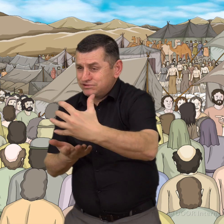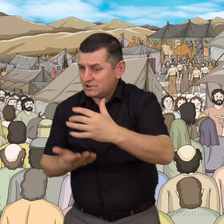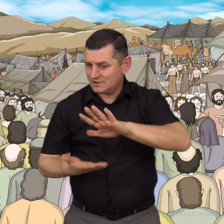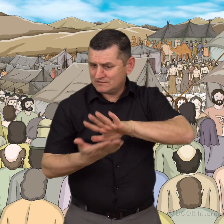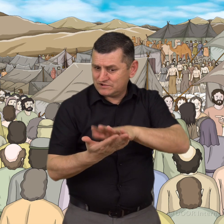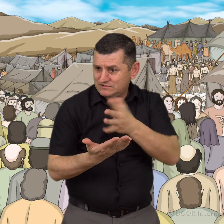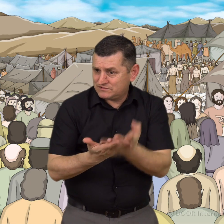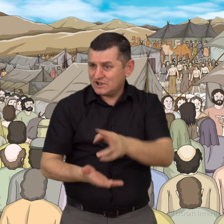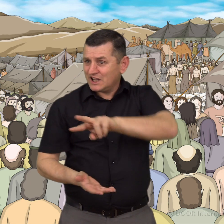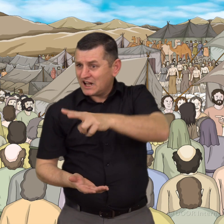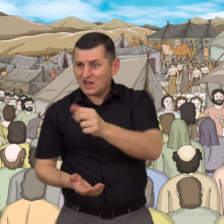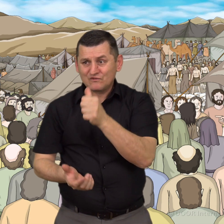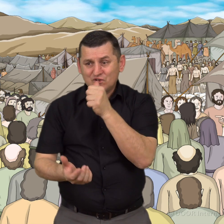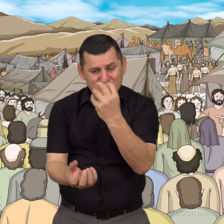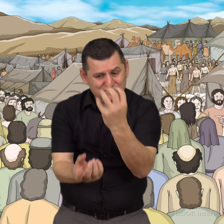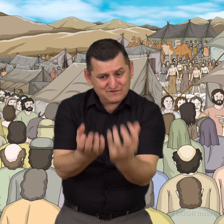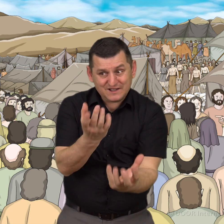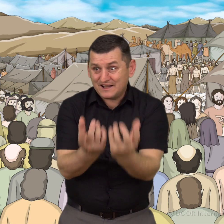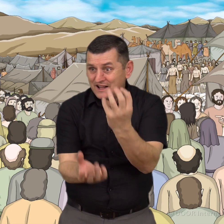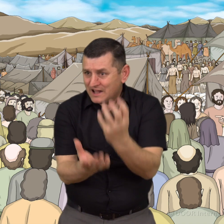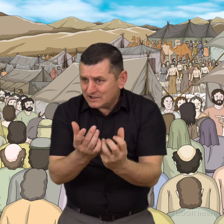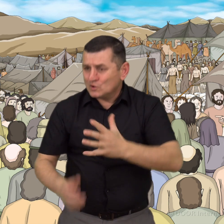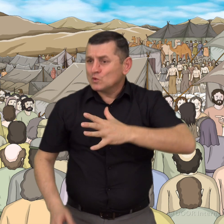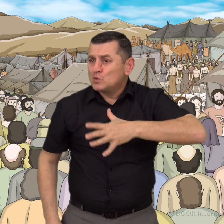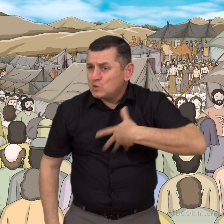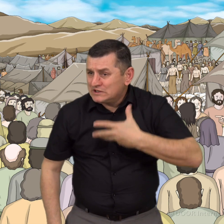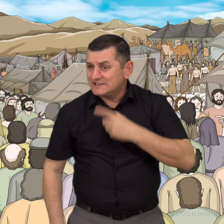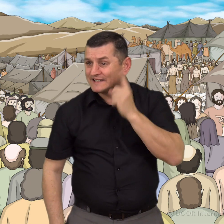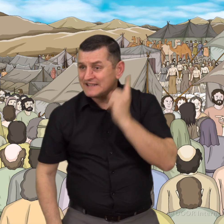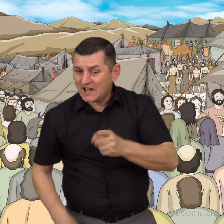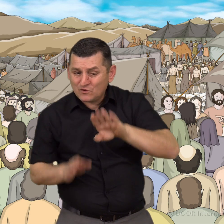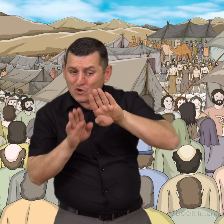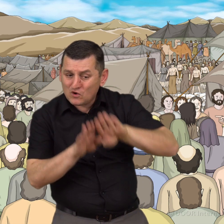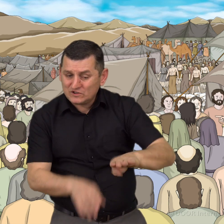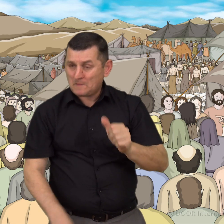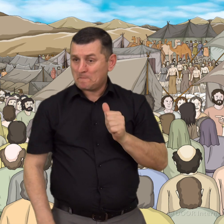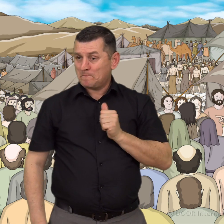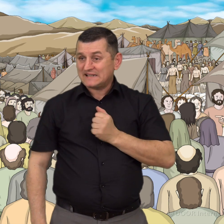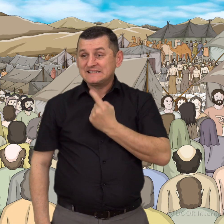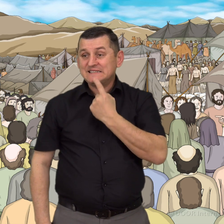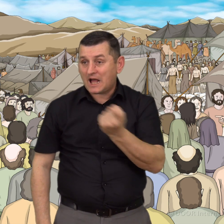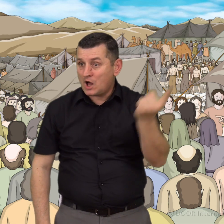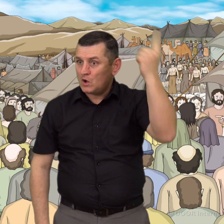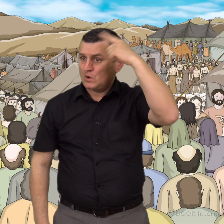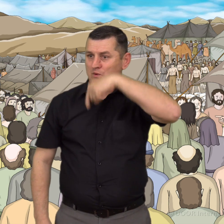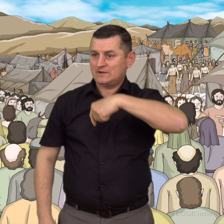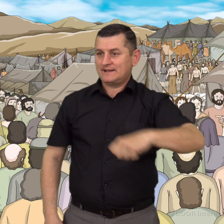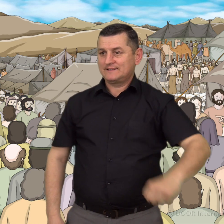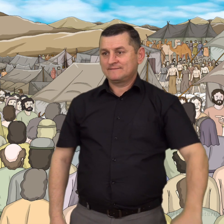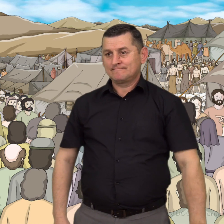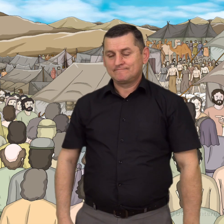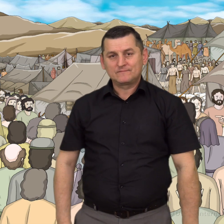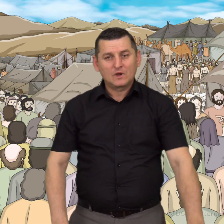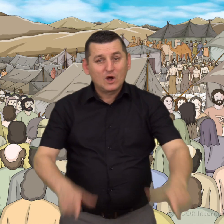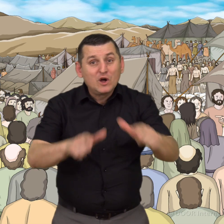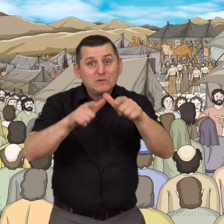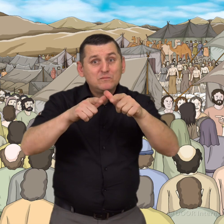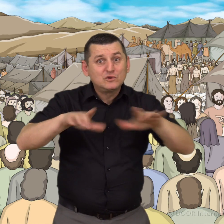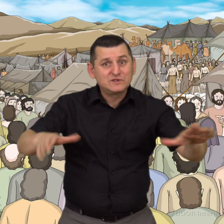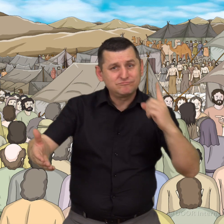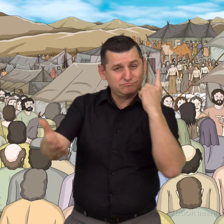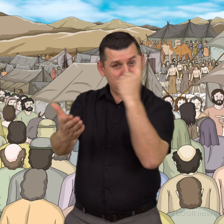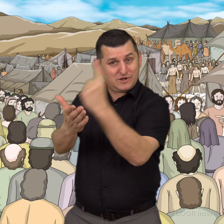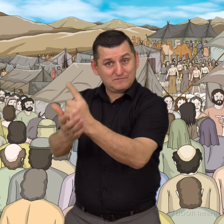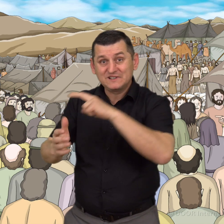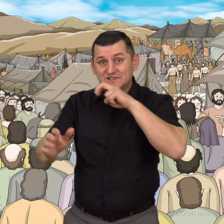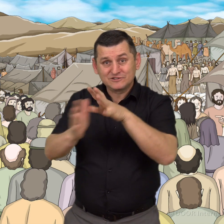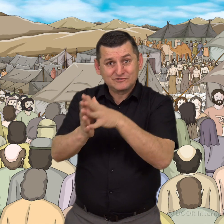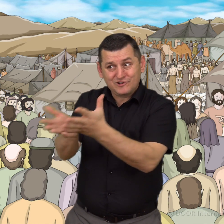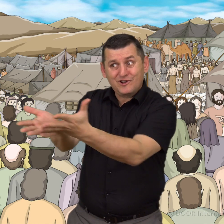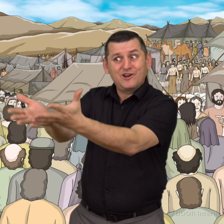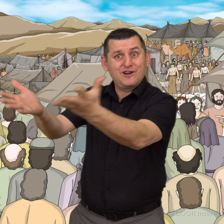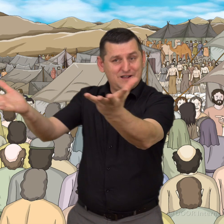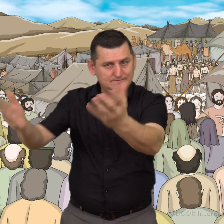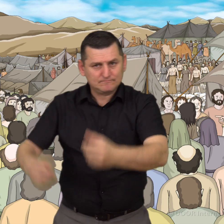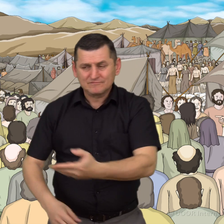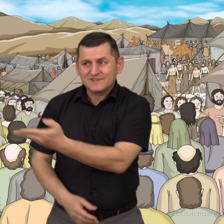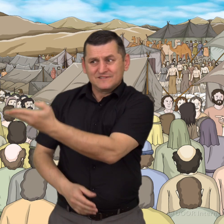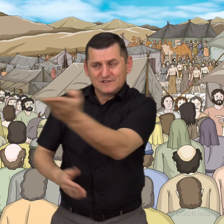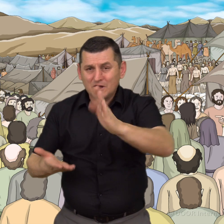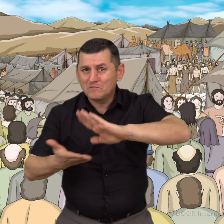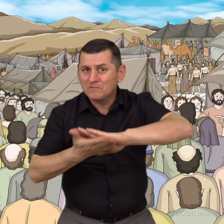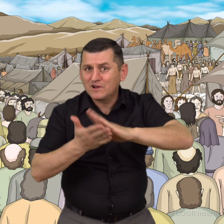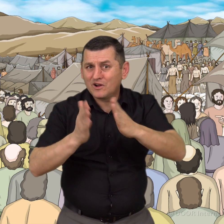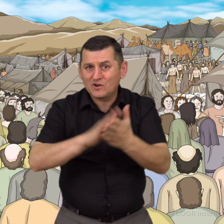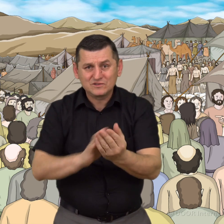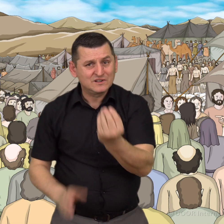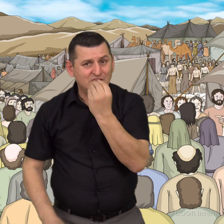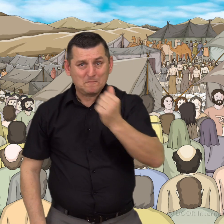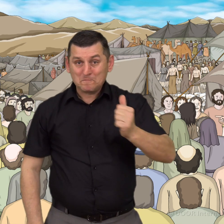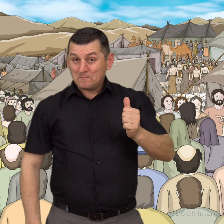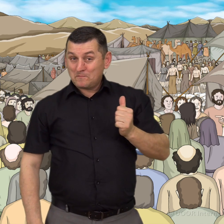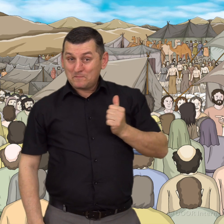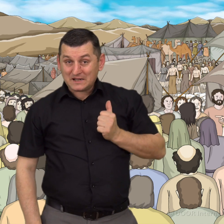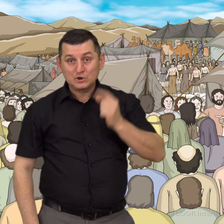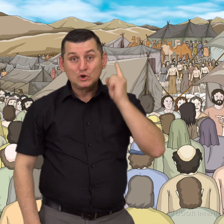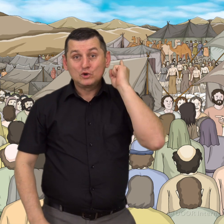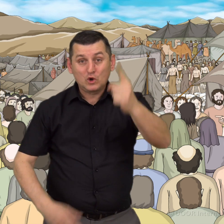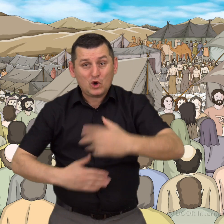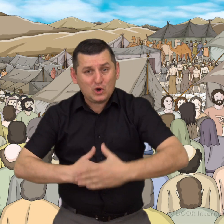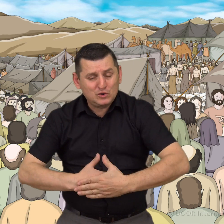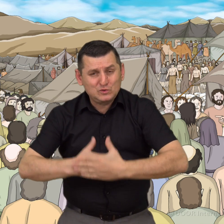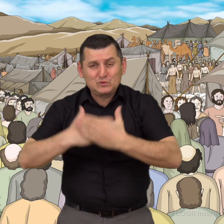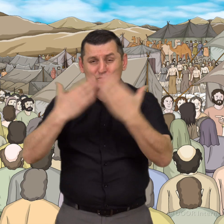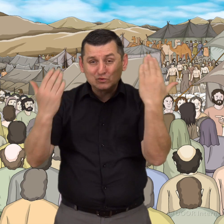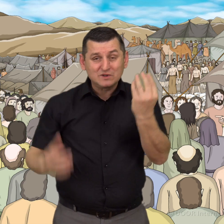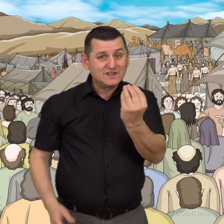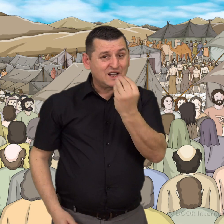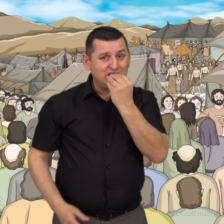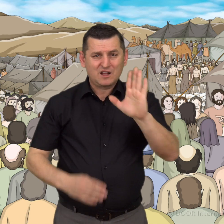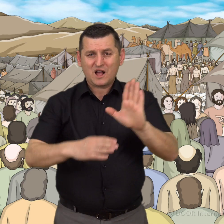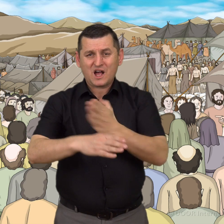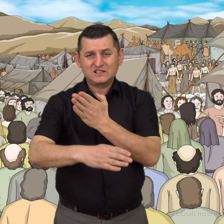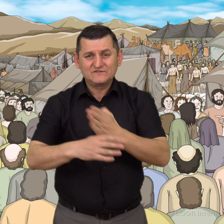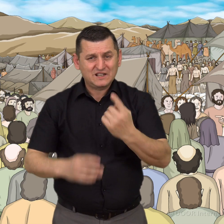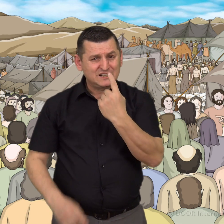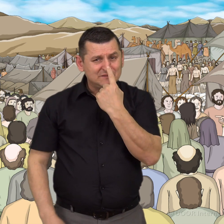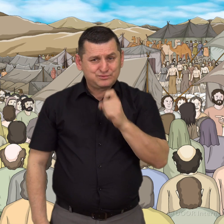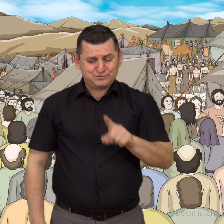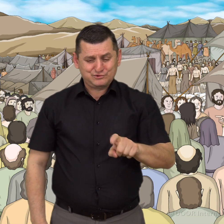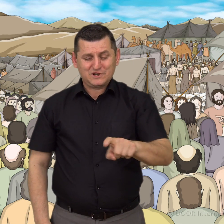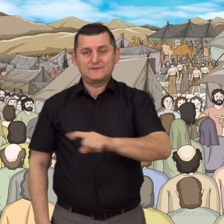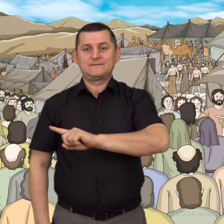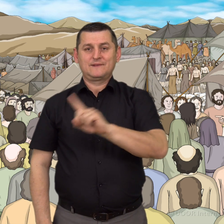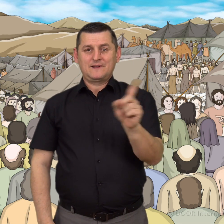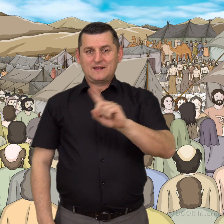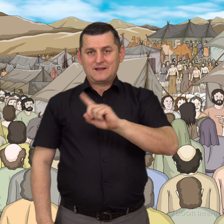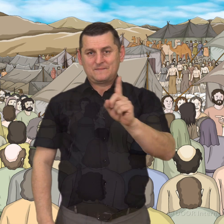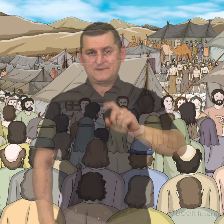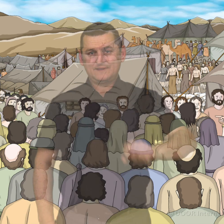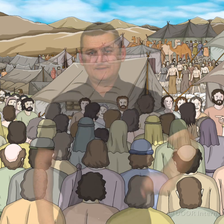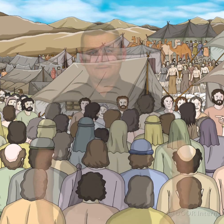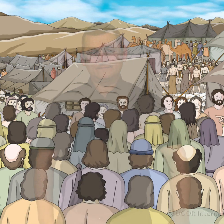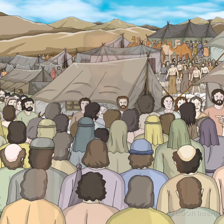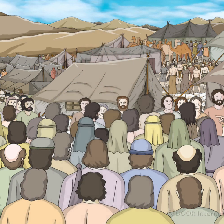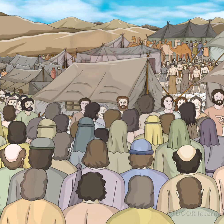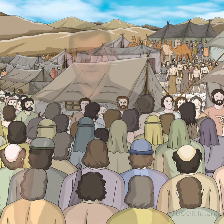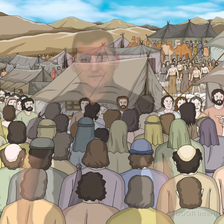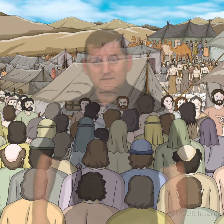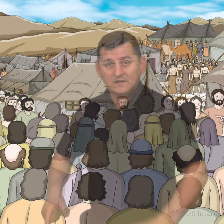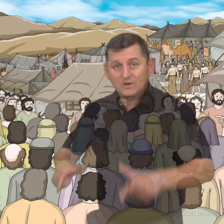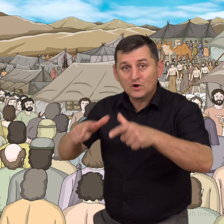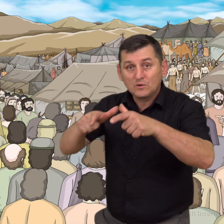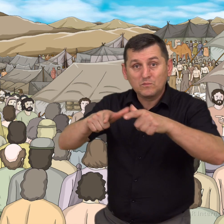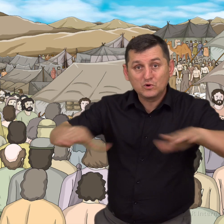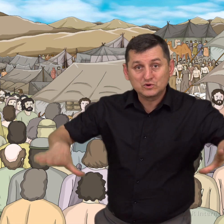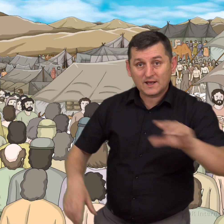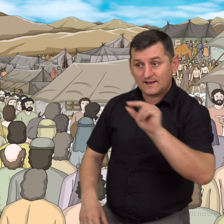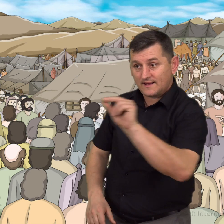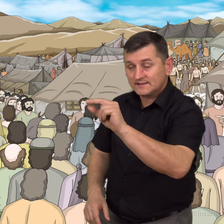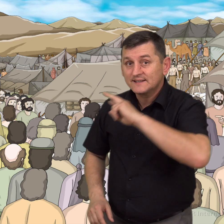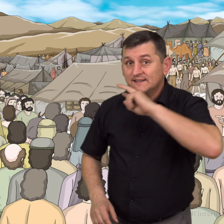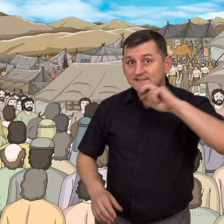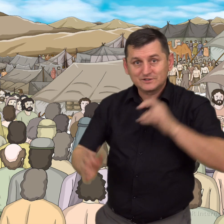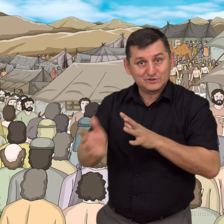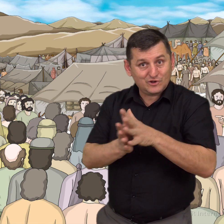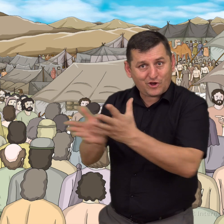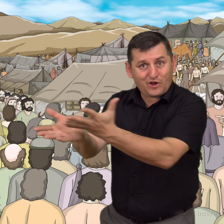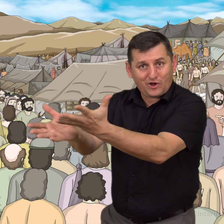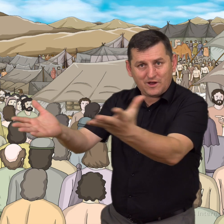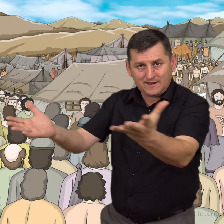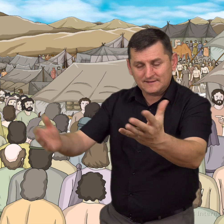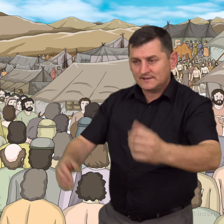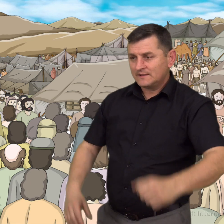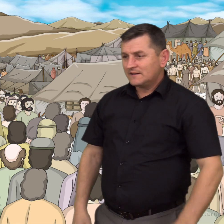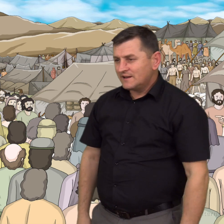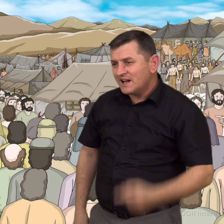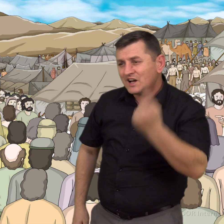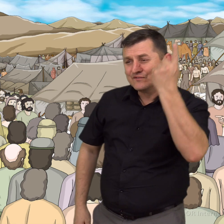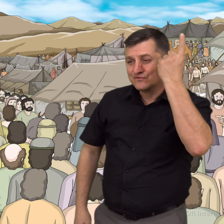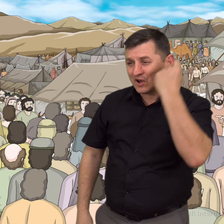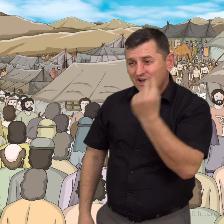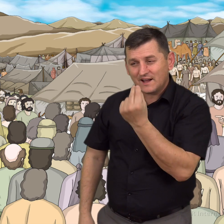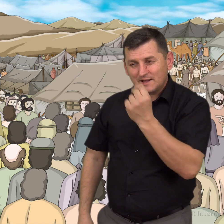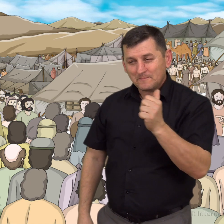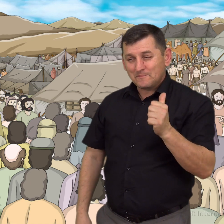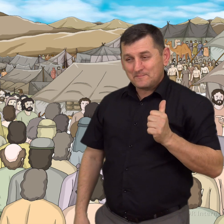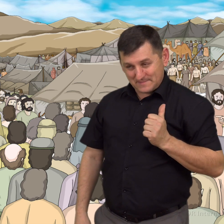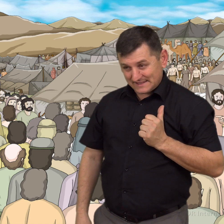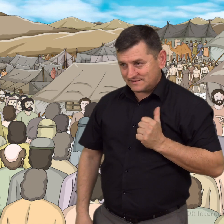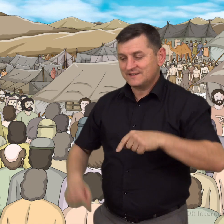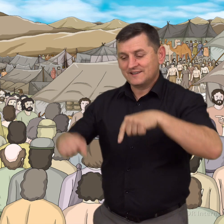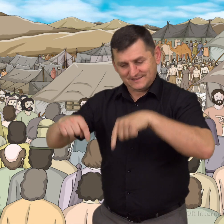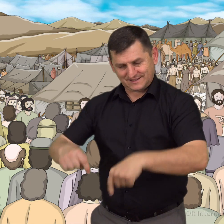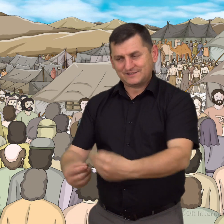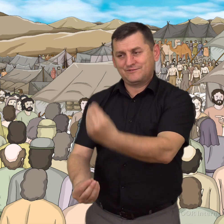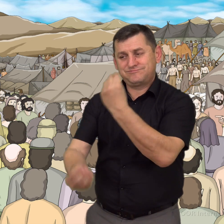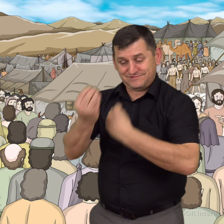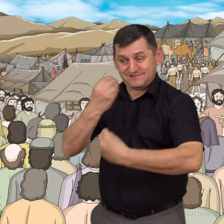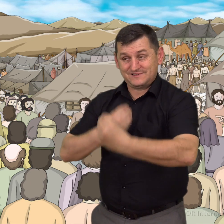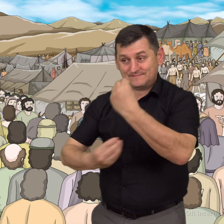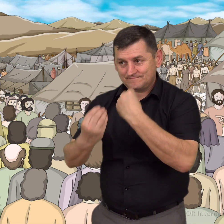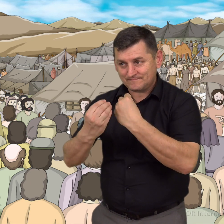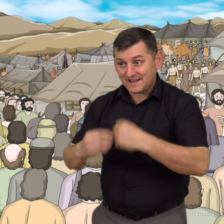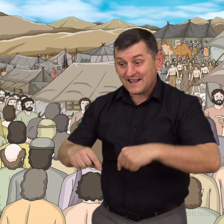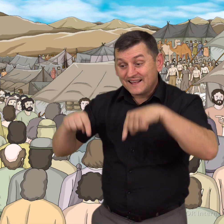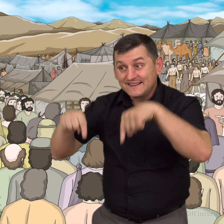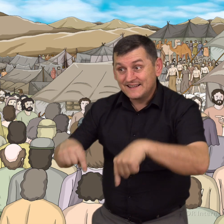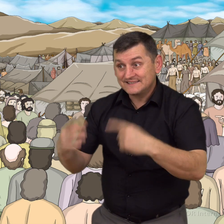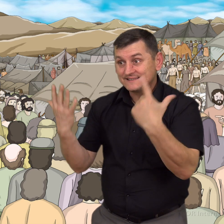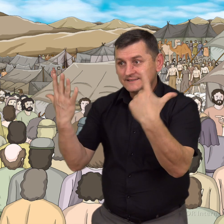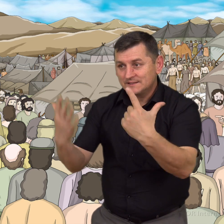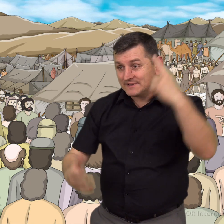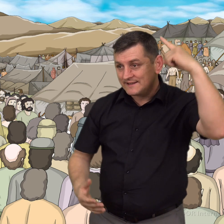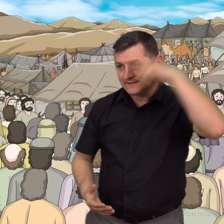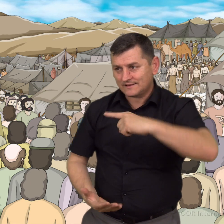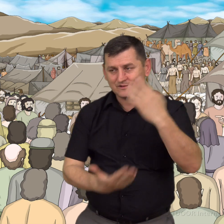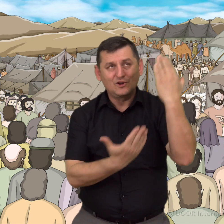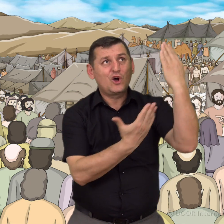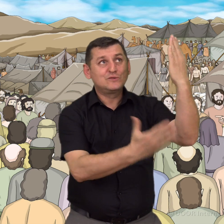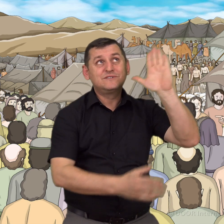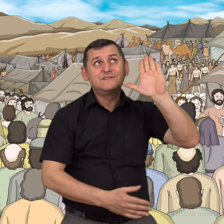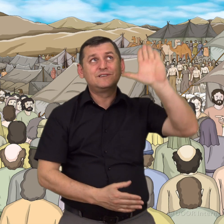Then set aside whatever remains and keep it until morning.’” So they set it aside until morning as Moses had commanded, and it did not smell or contain any maggots.